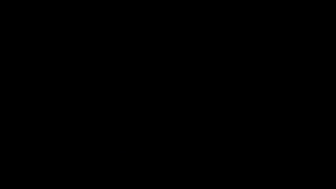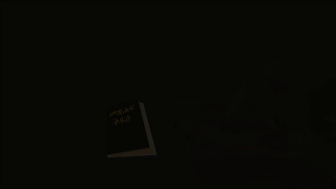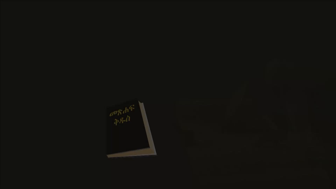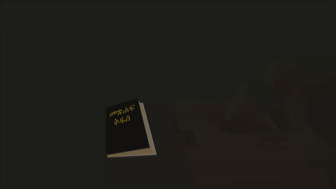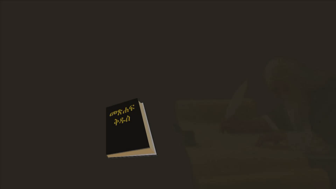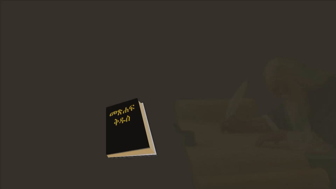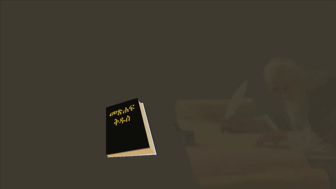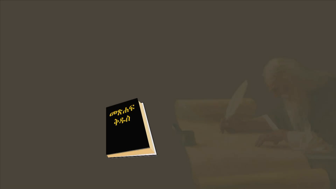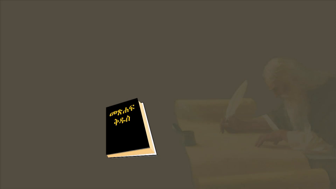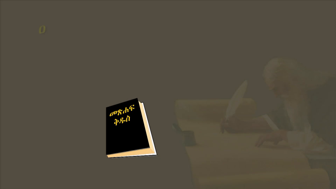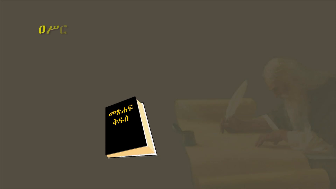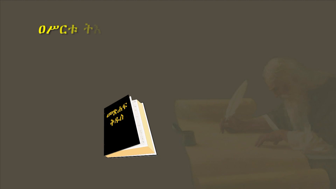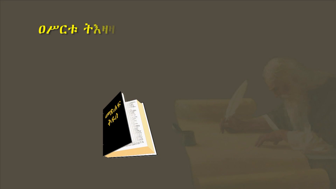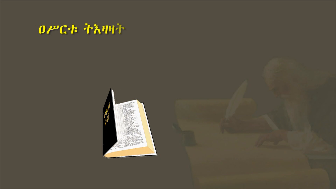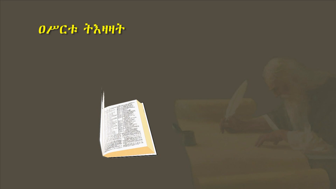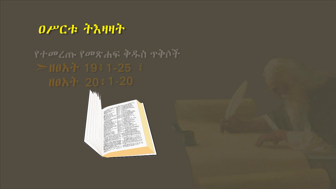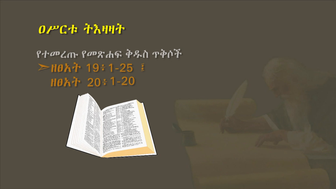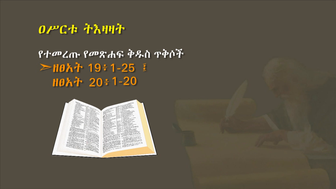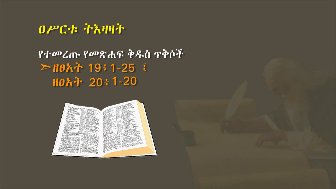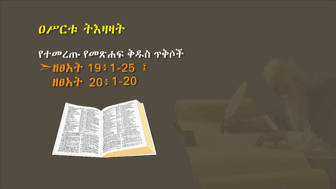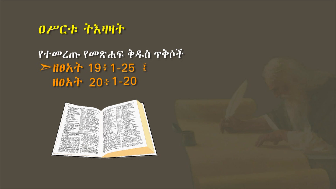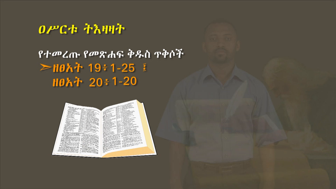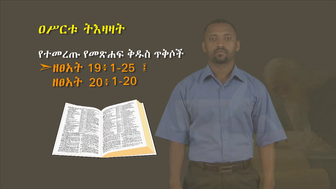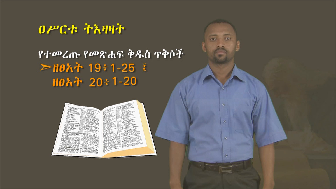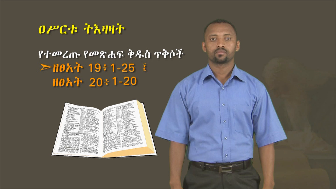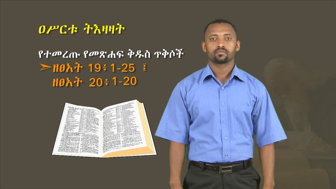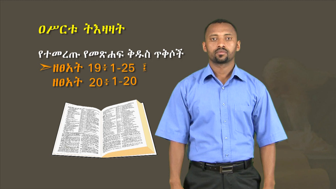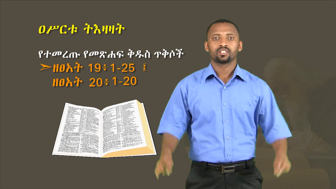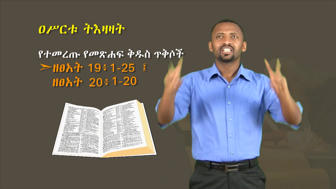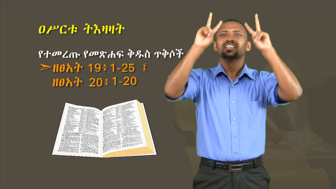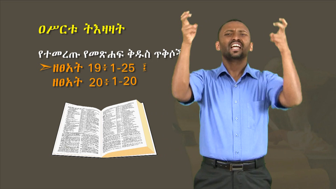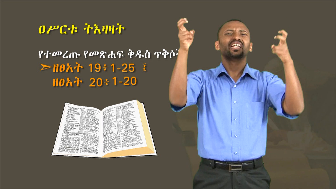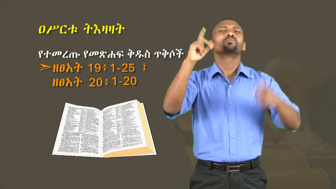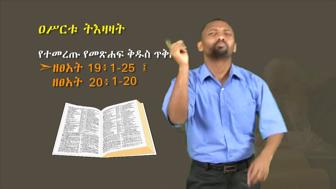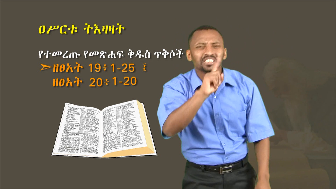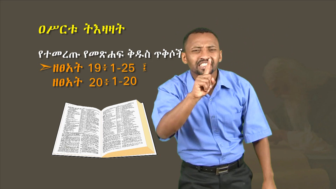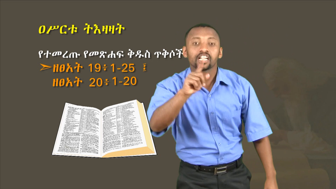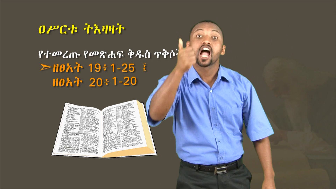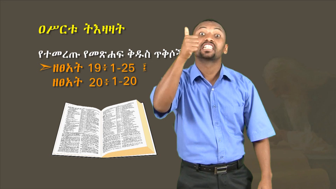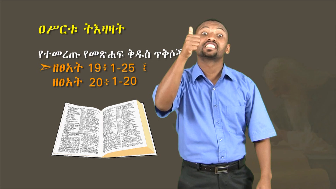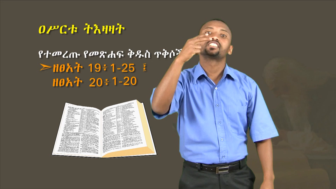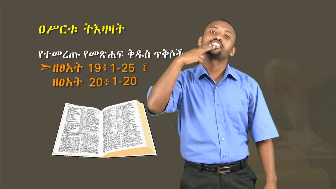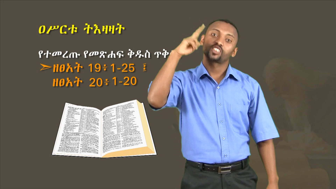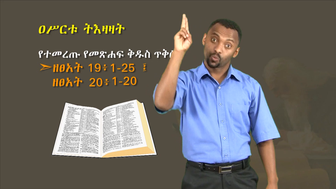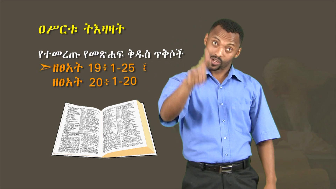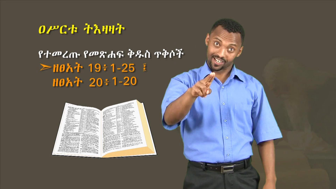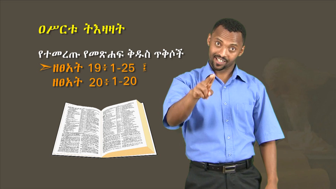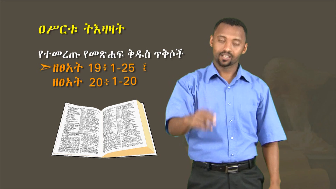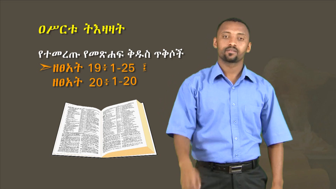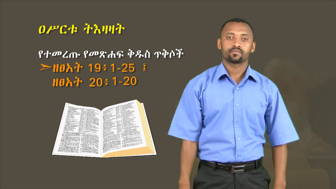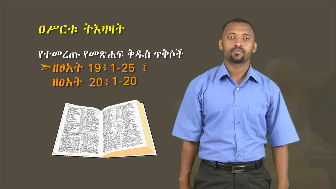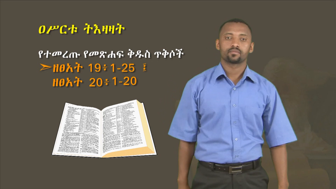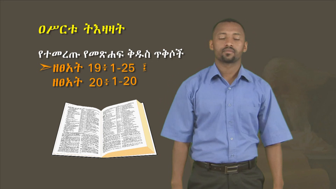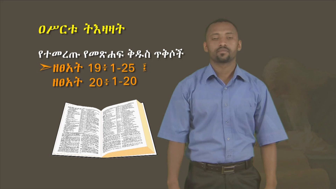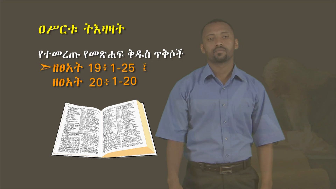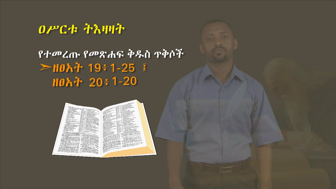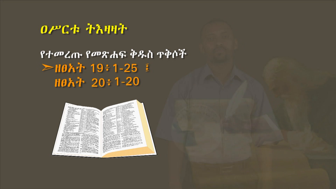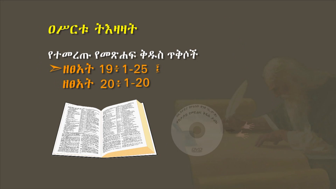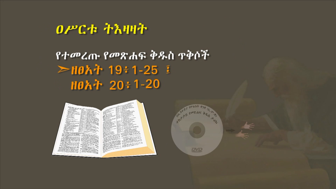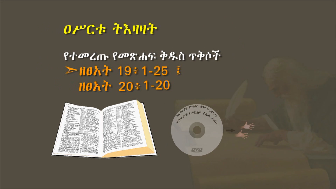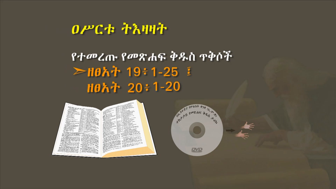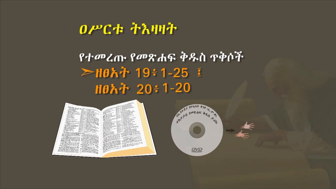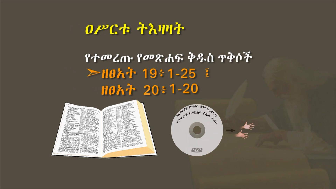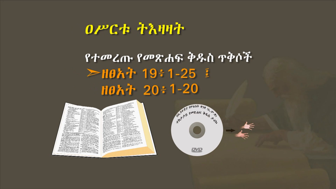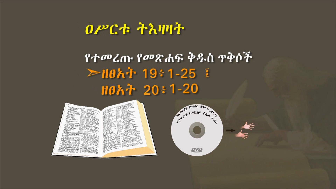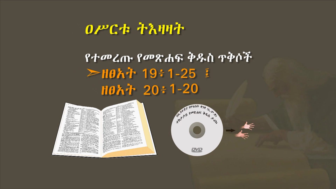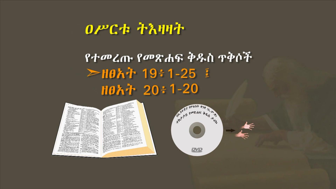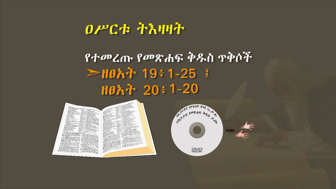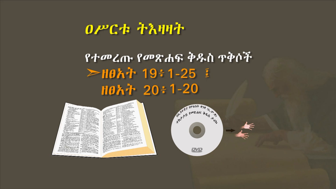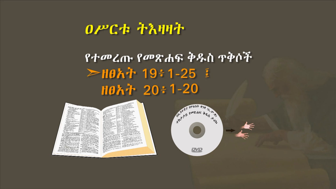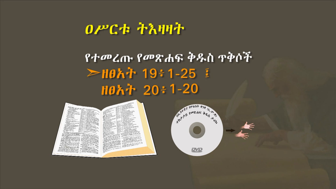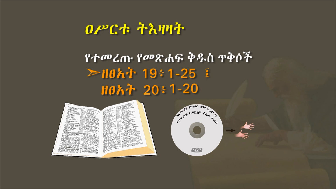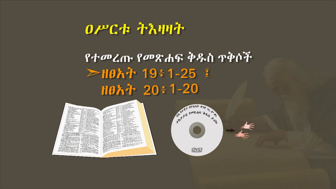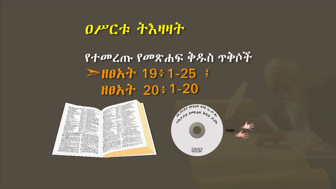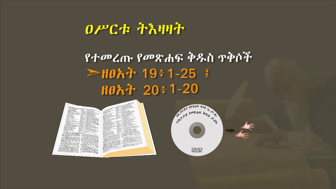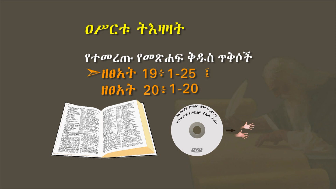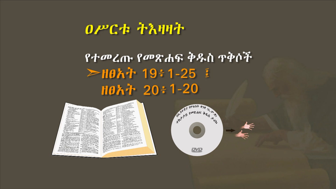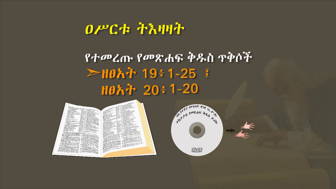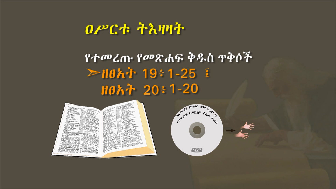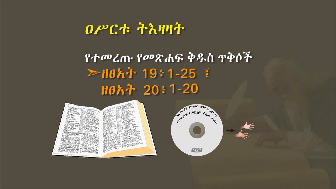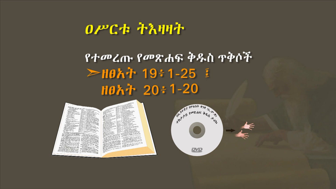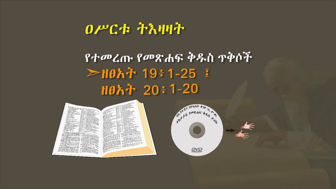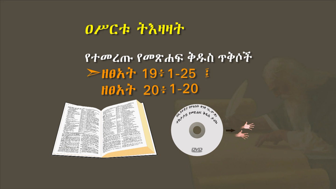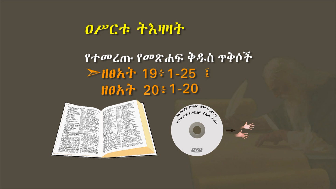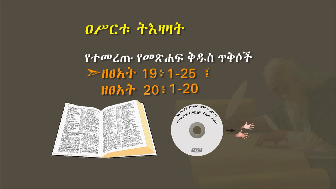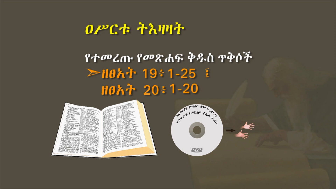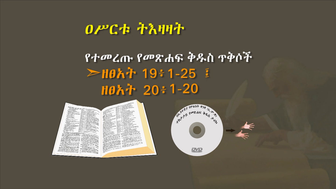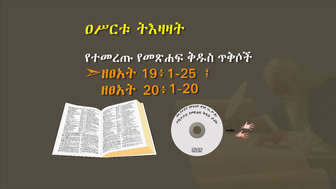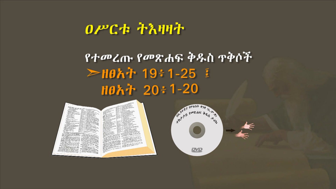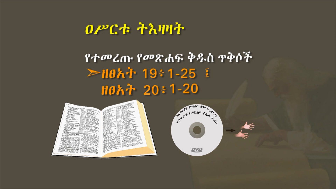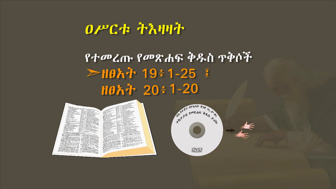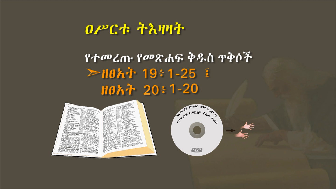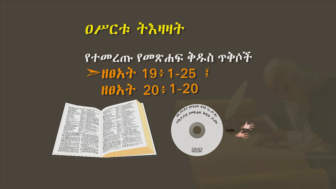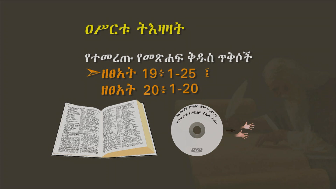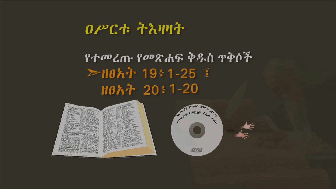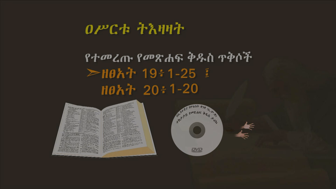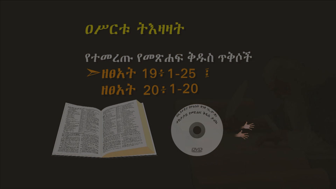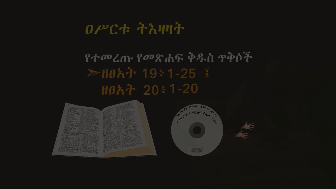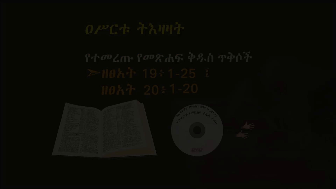The ten commandments